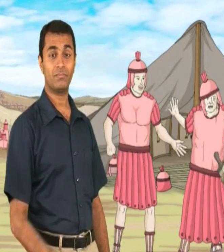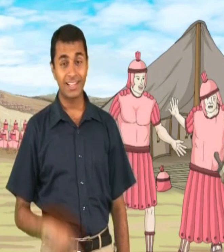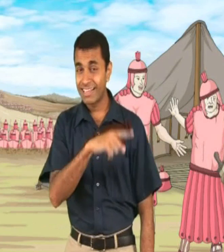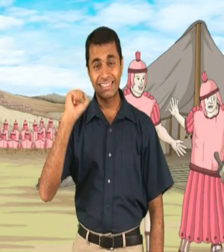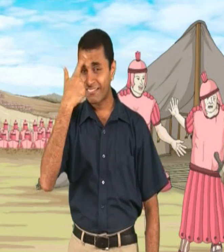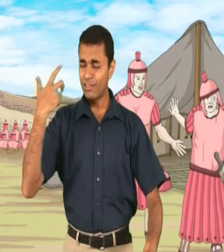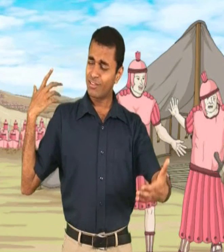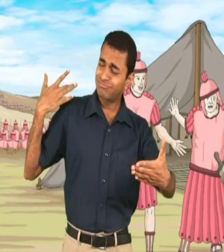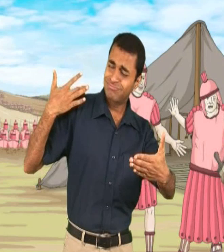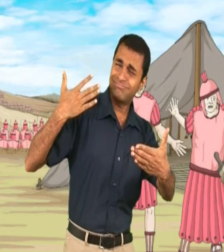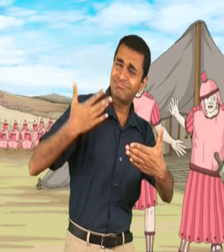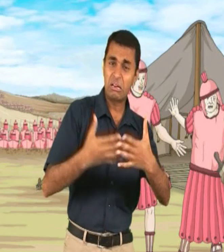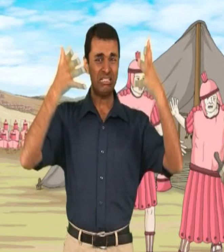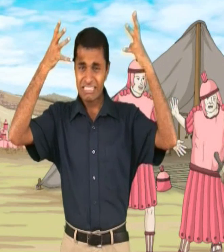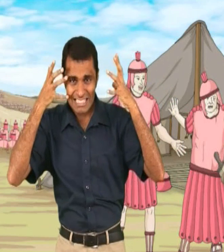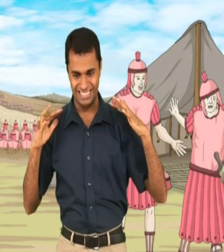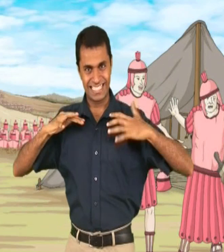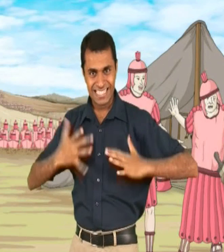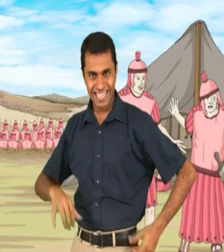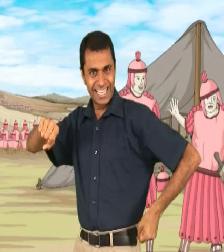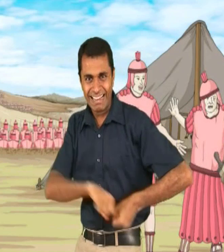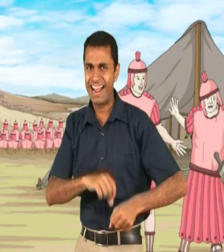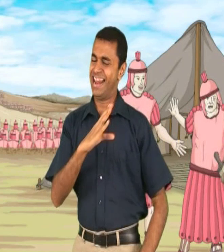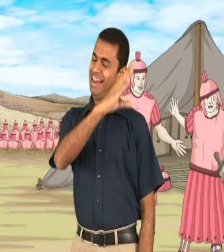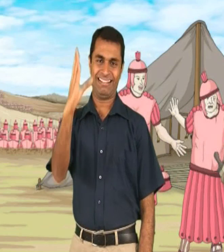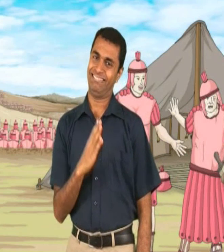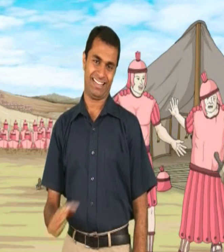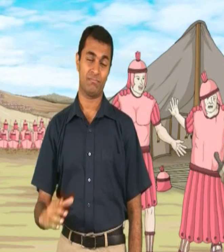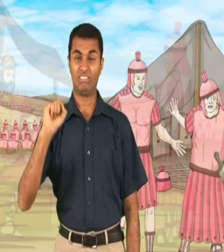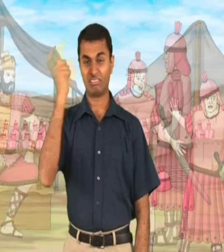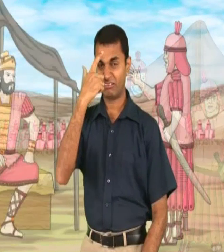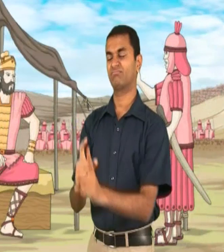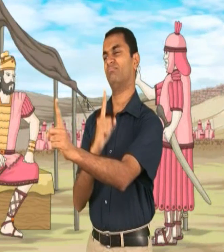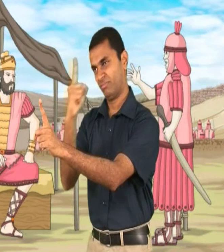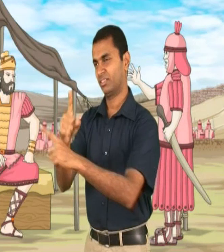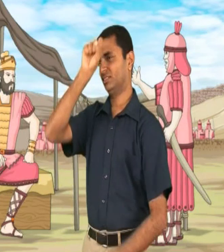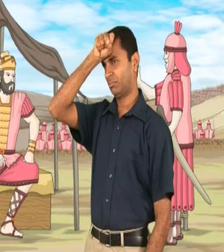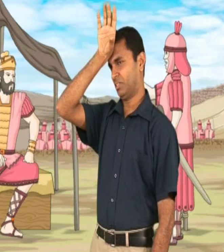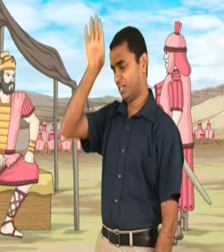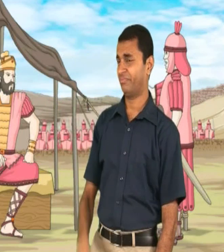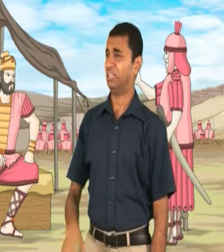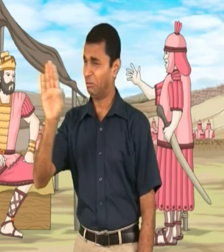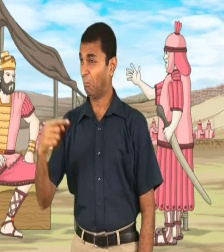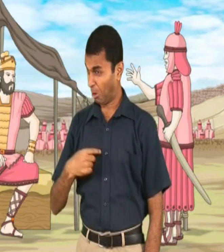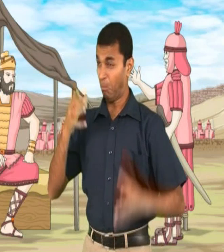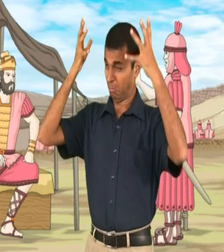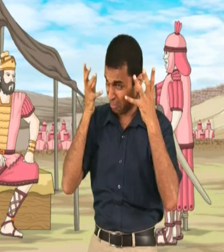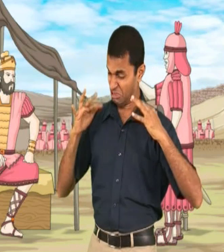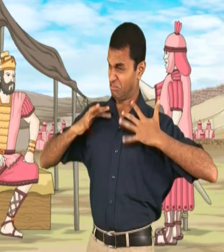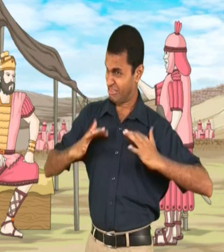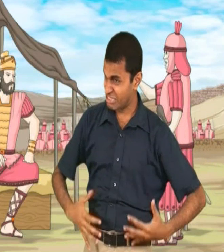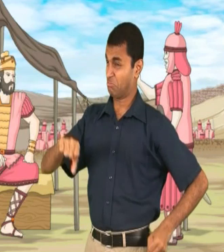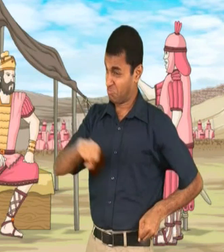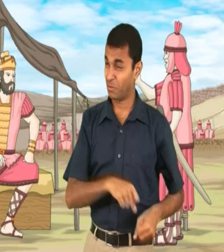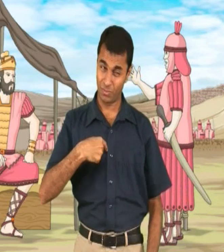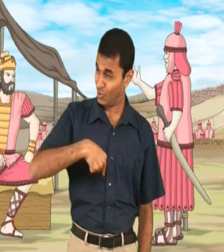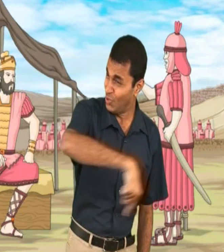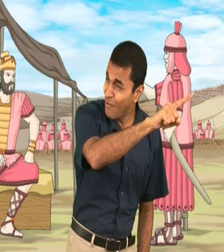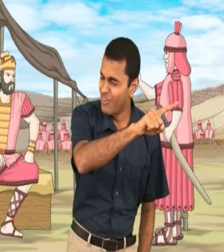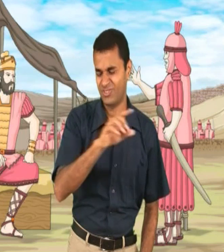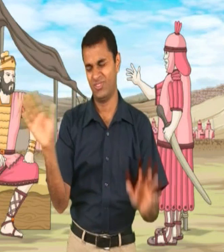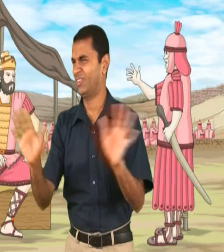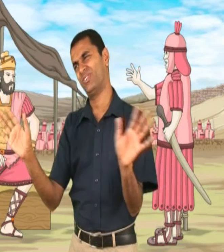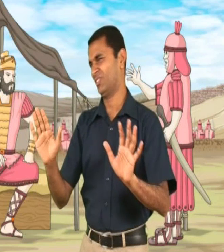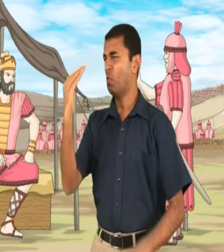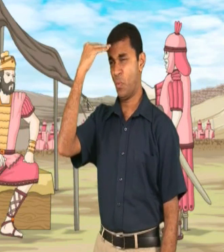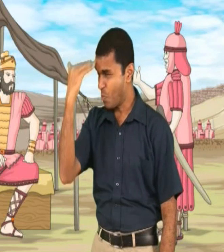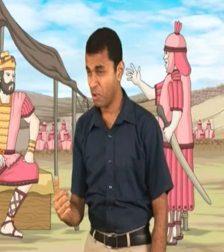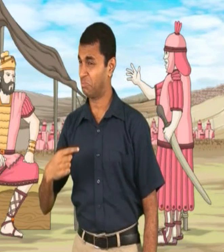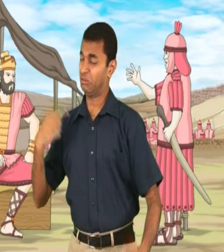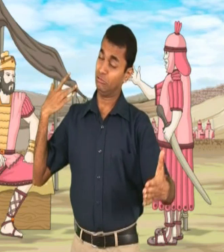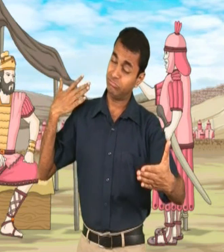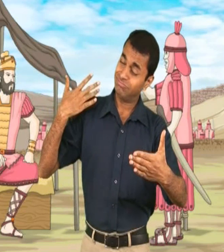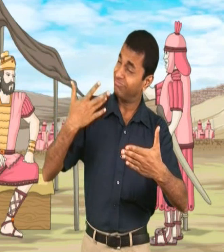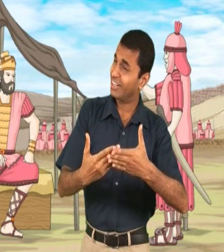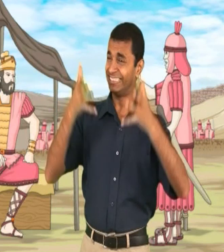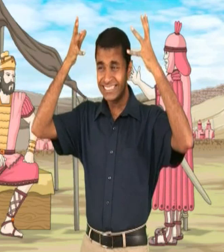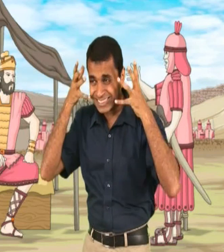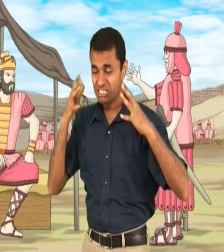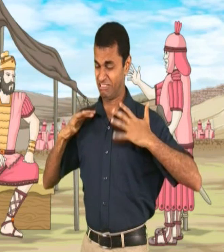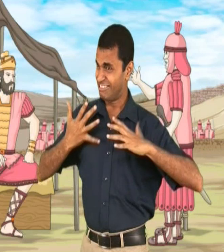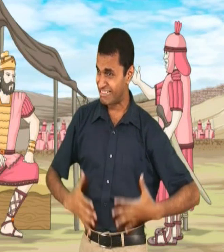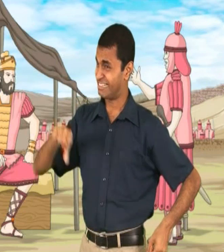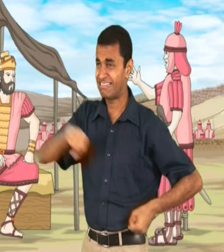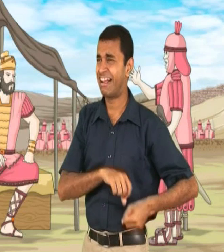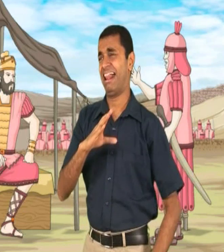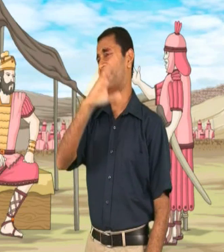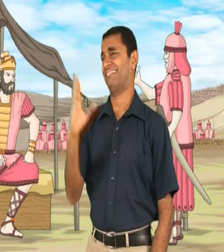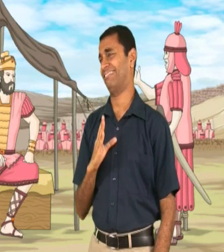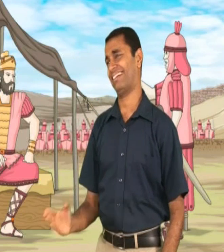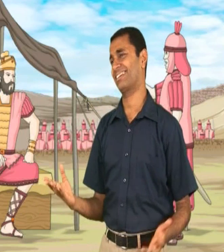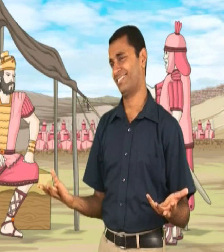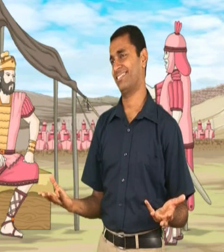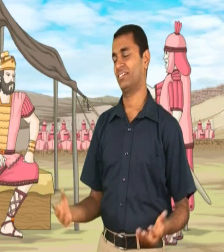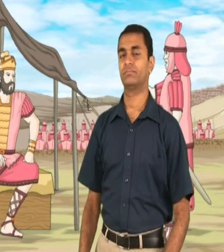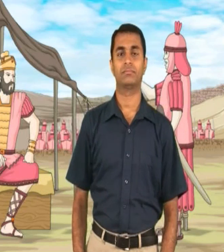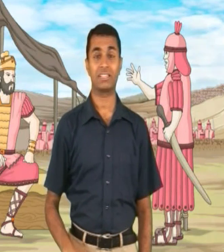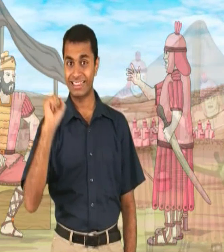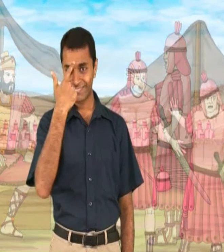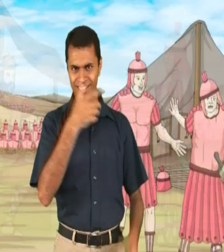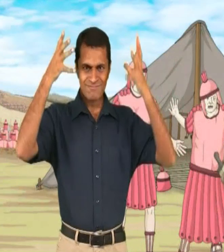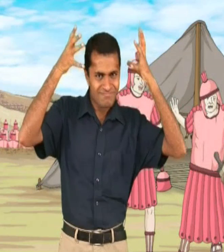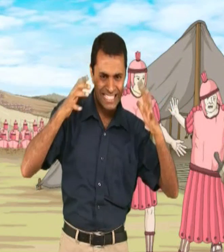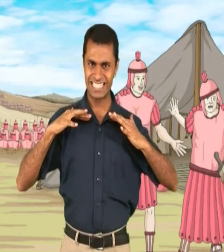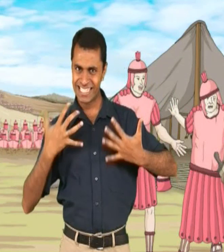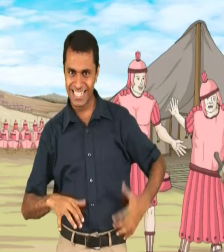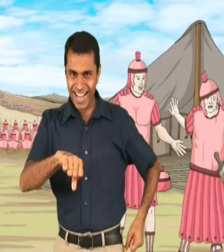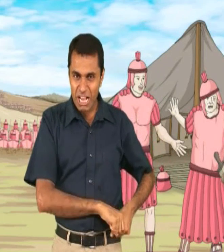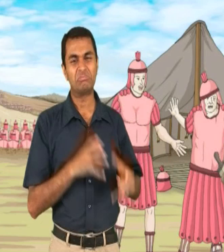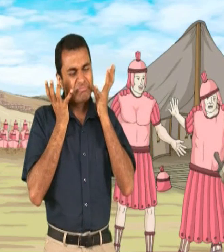David strapped his sword over the tunic and tried to walk, but he was not accustomed to them.